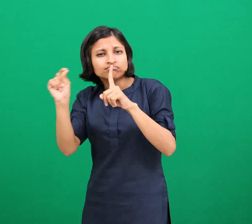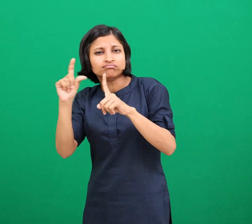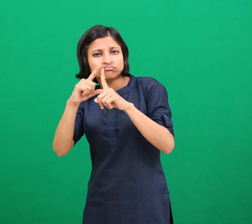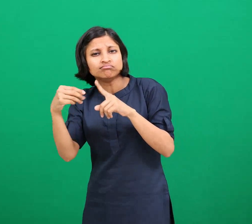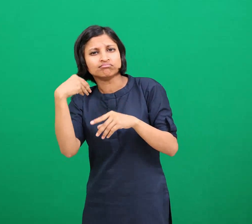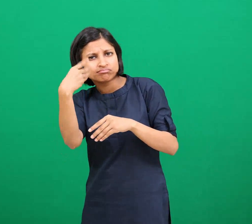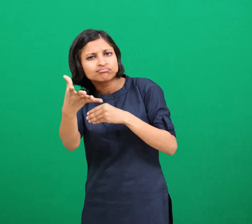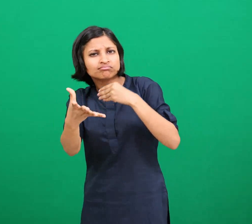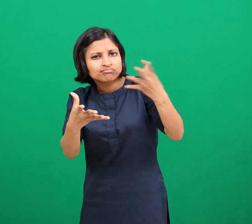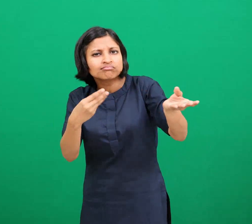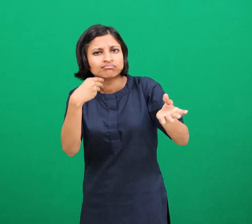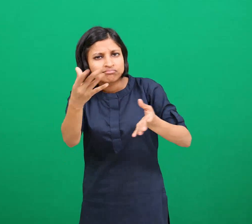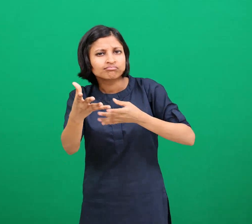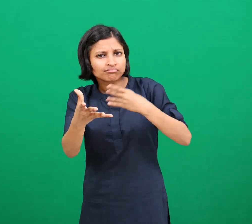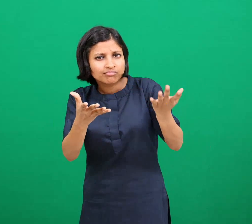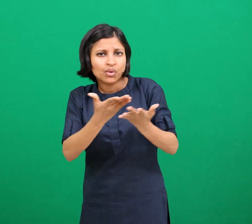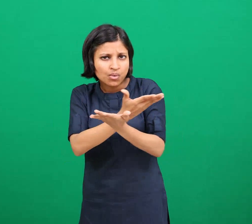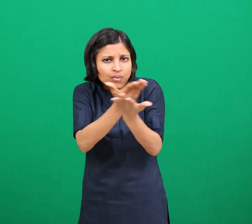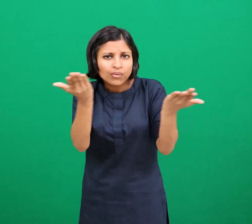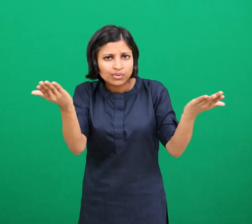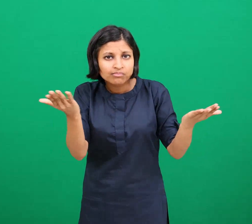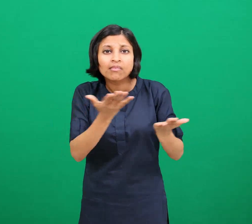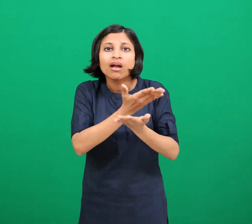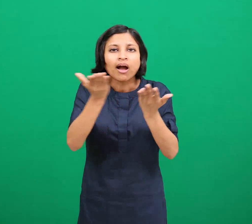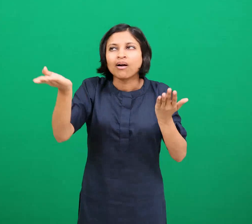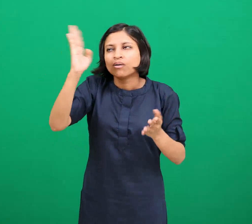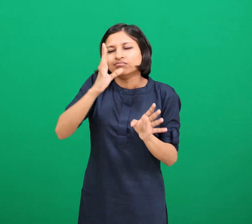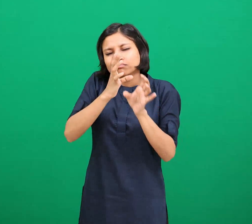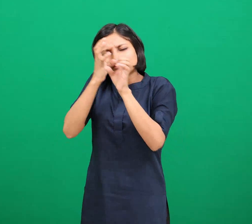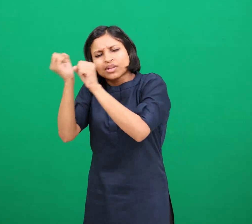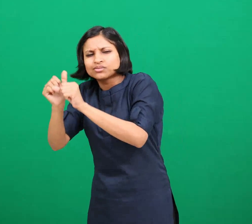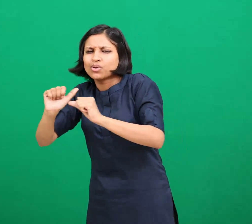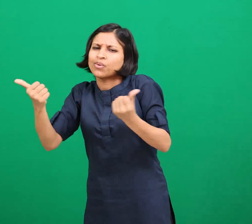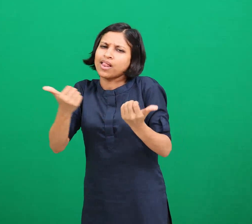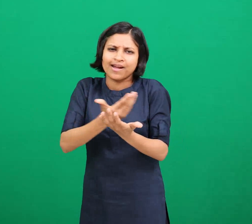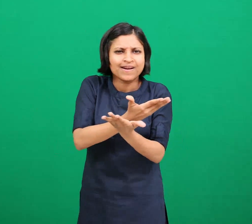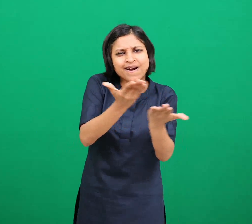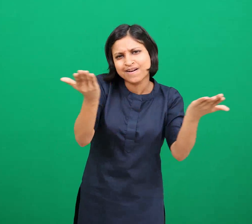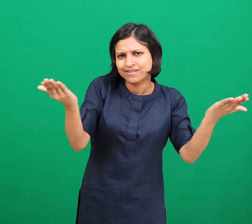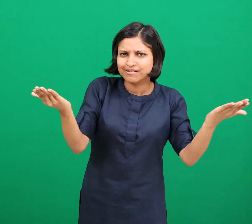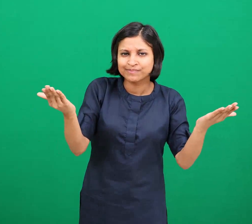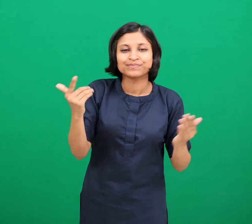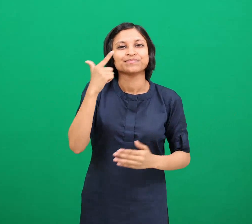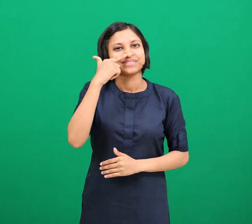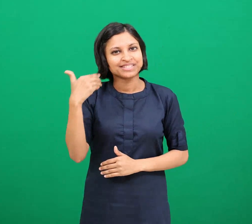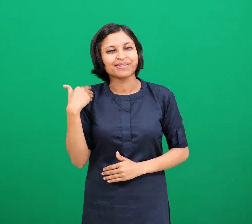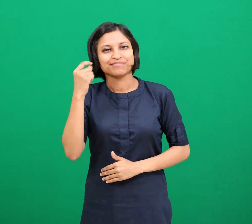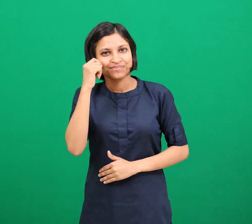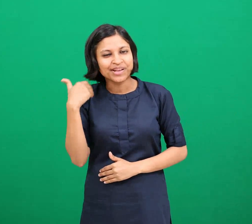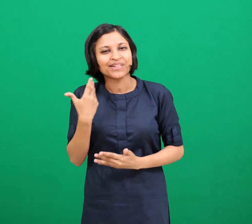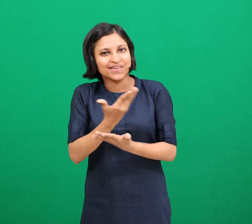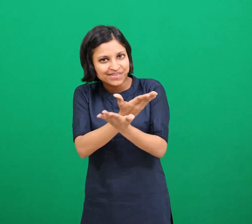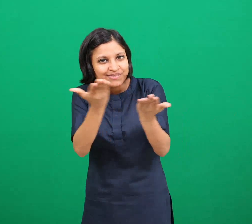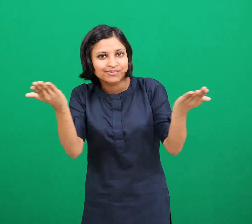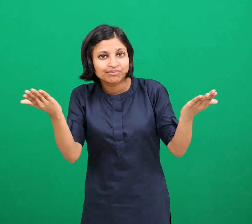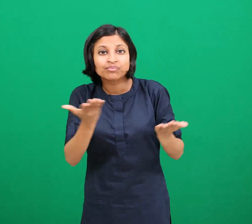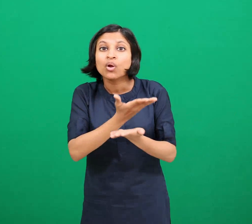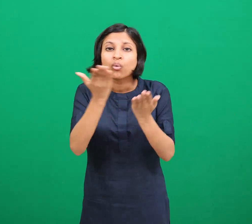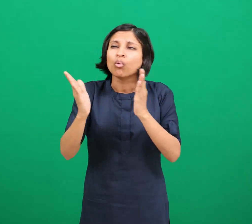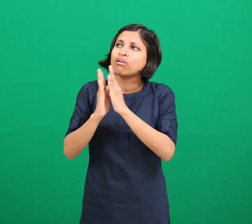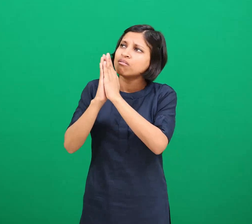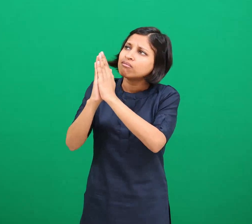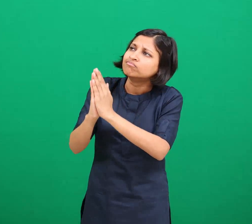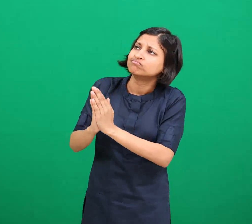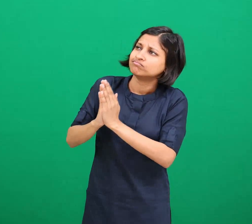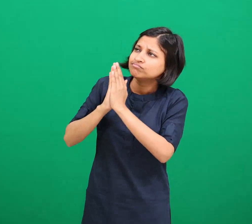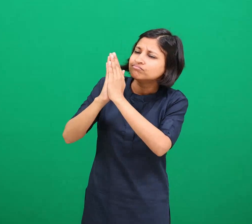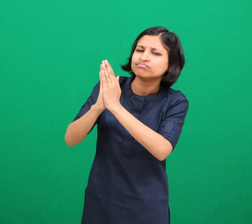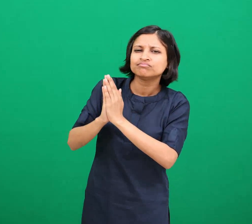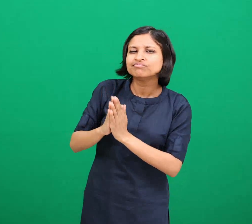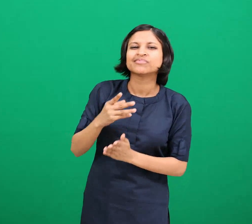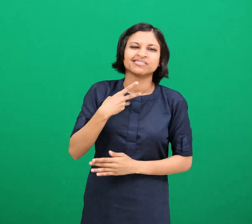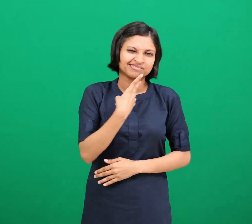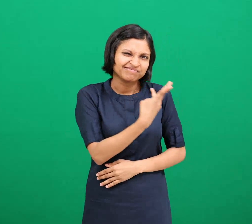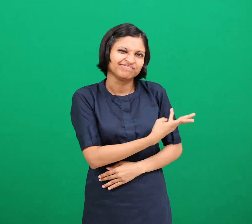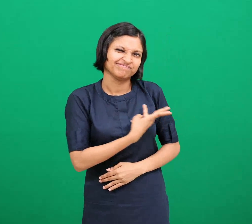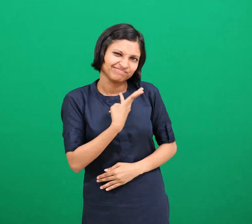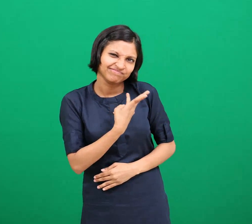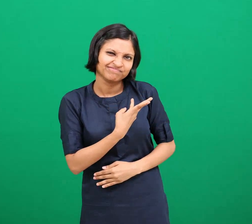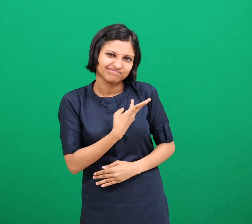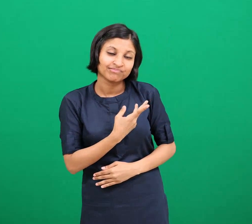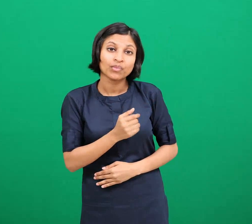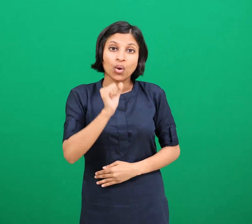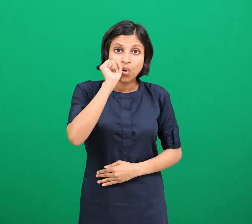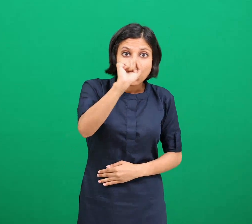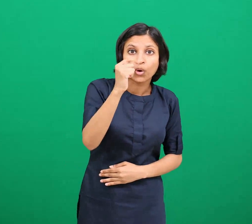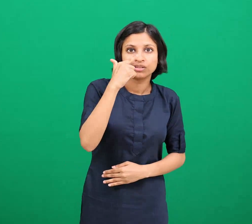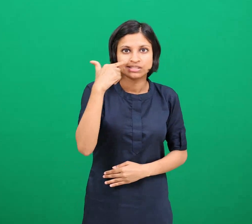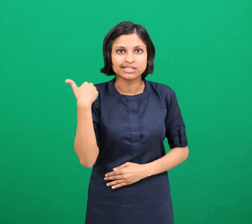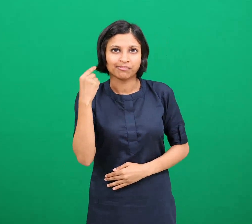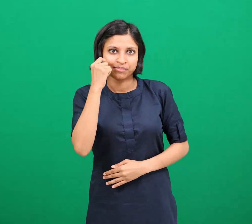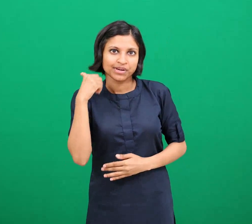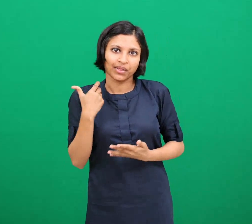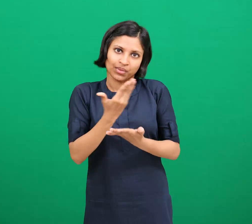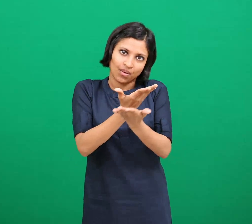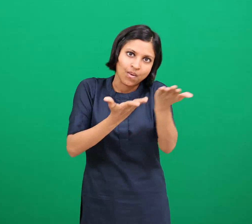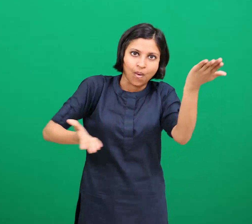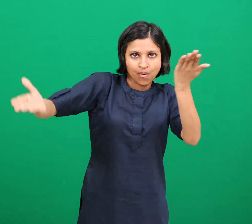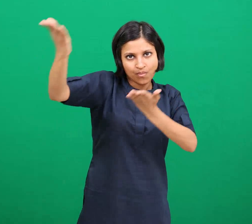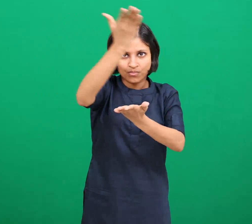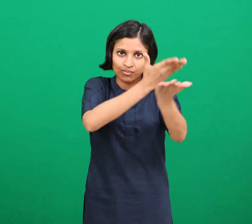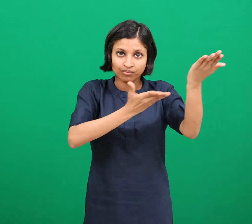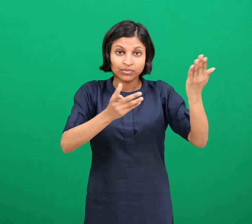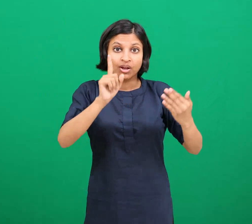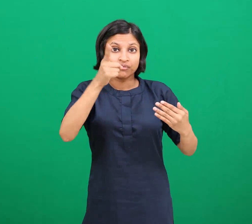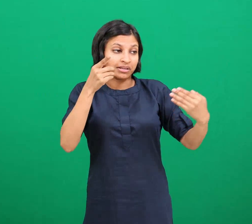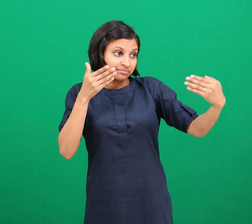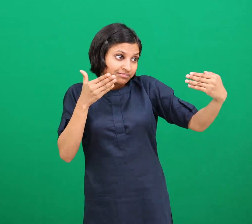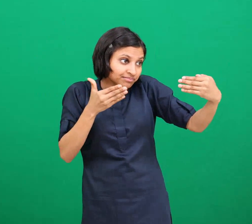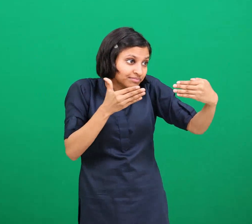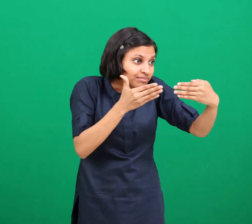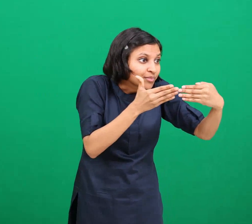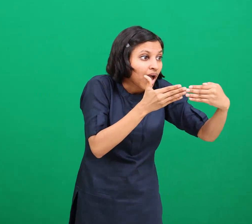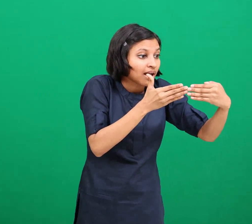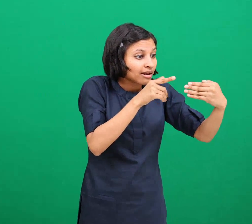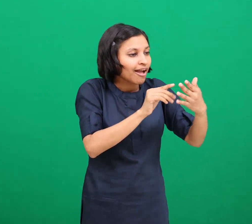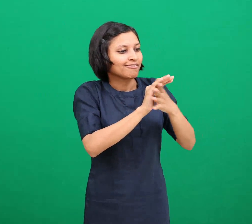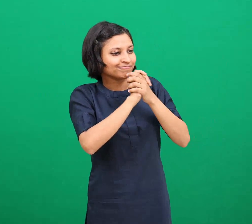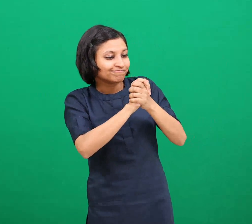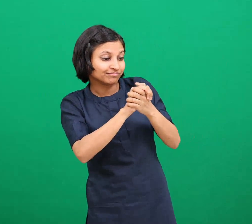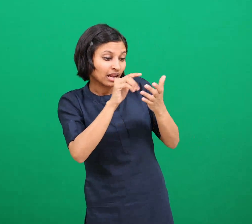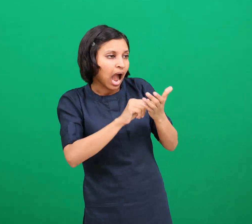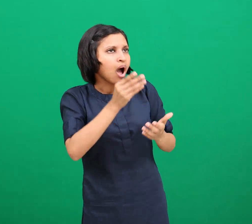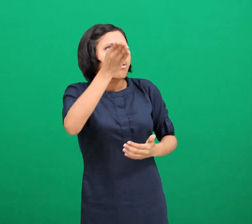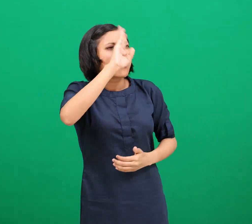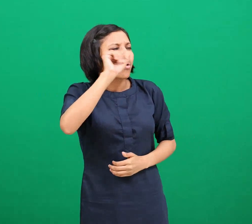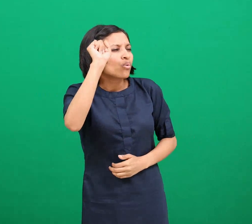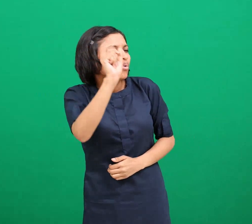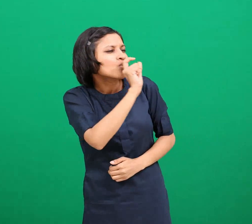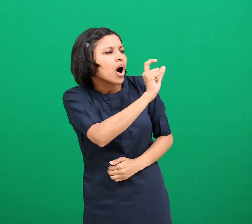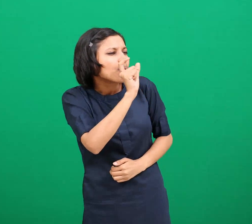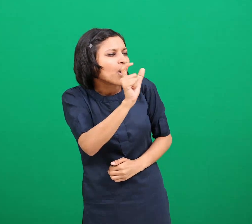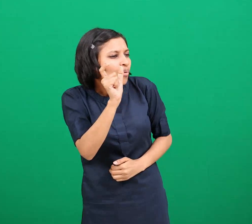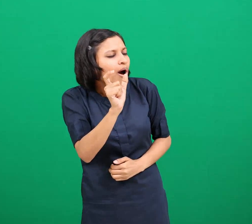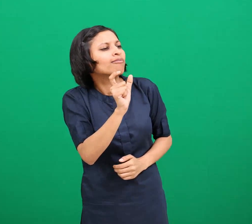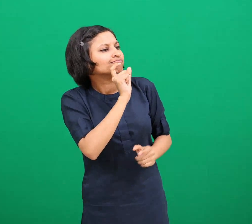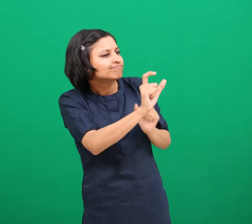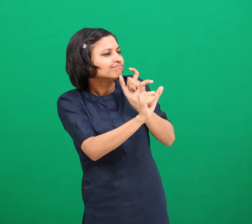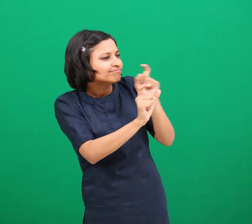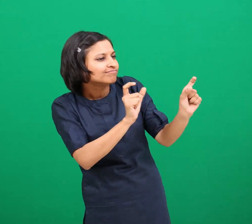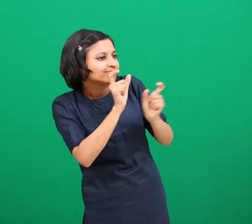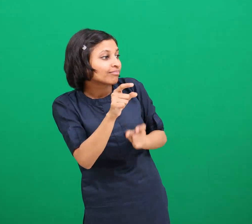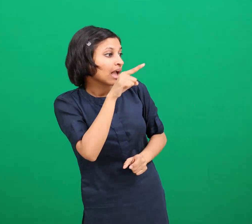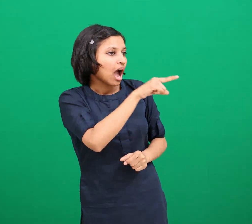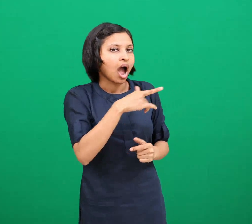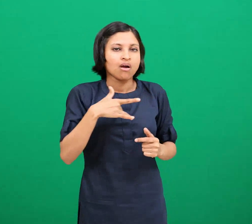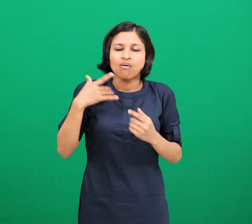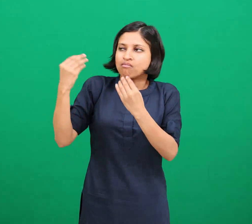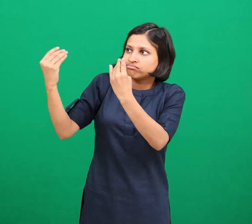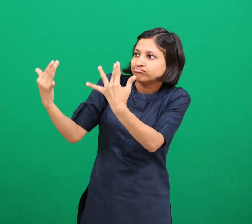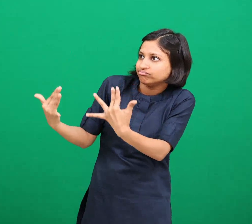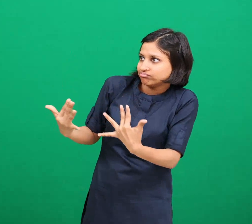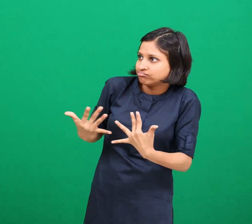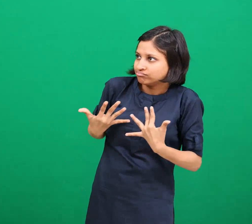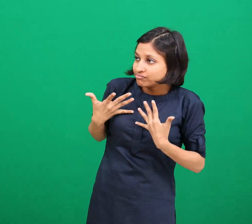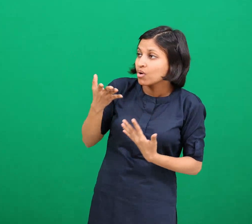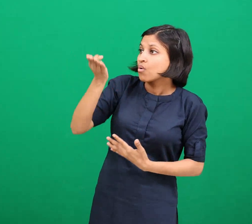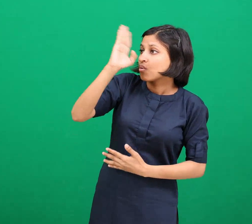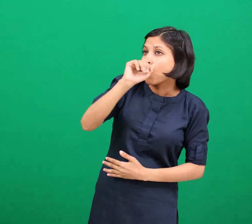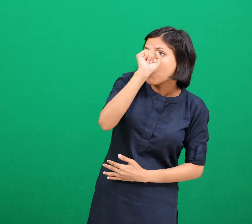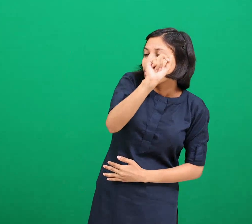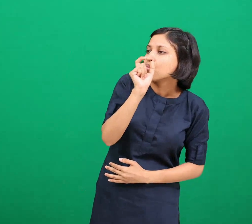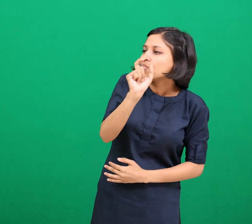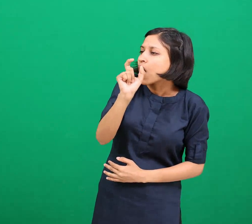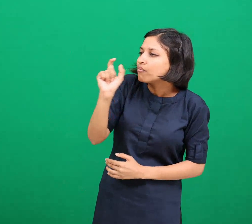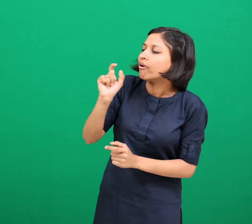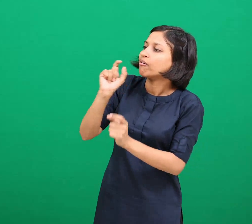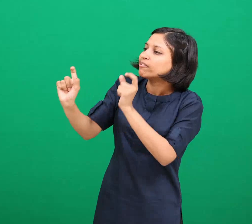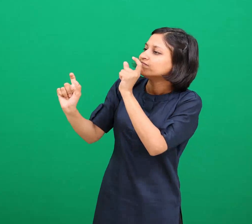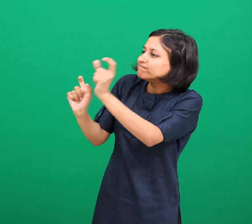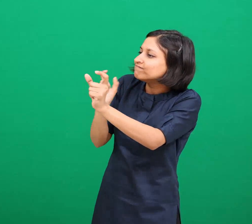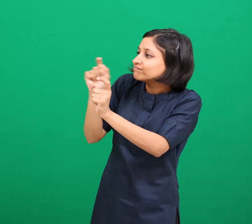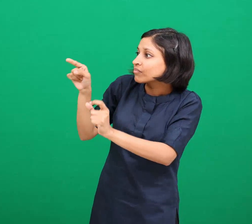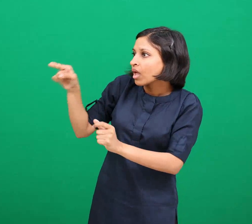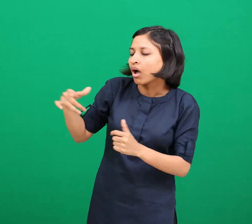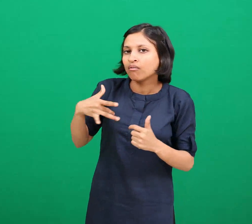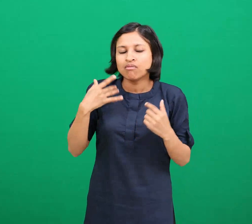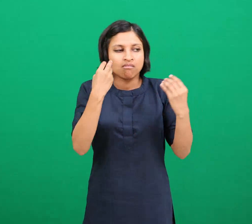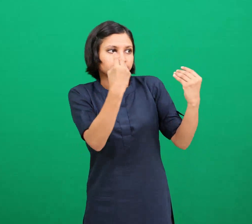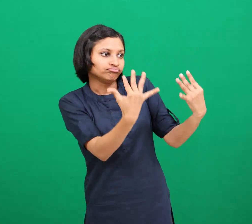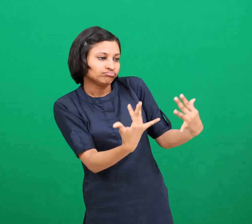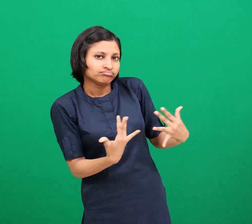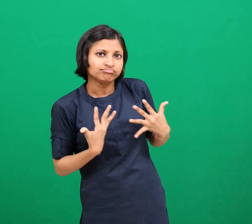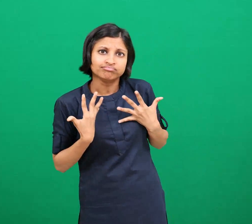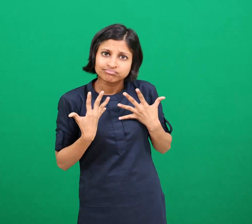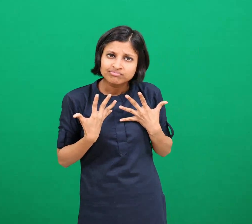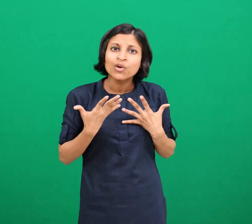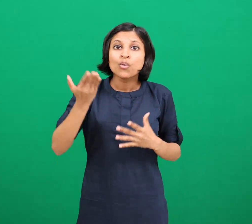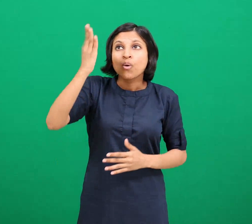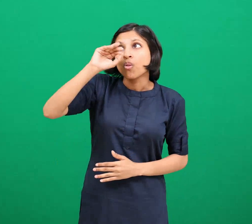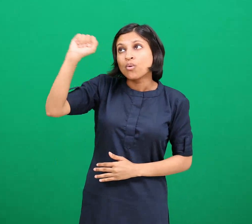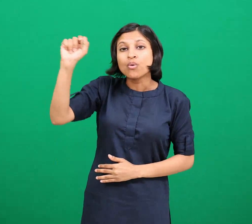The One who calls you is faithful, and He will do it. Brothers, pray for us as well.